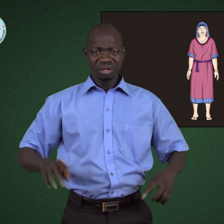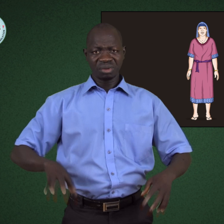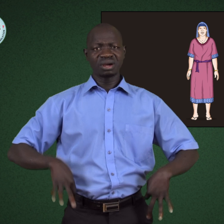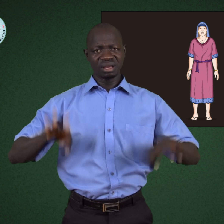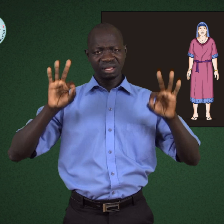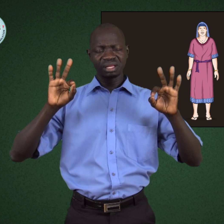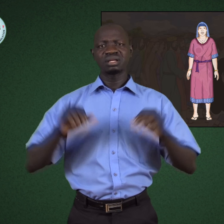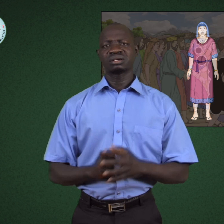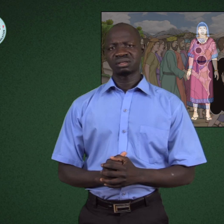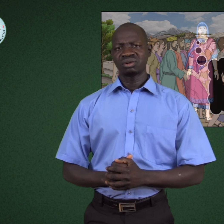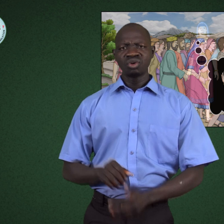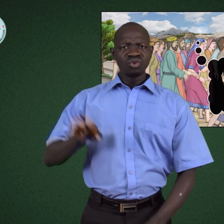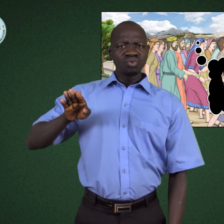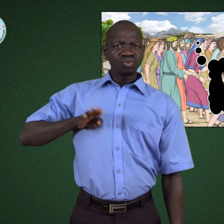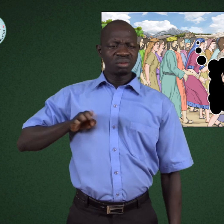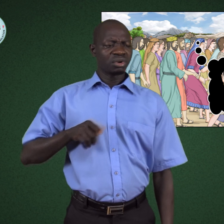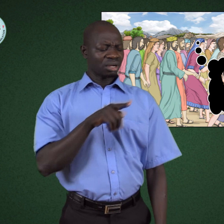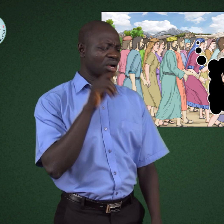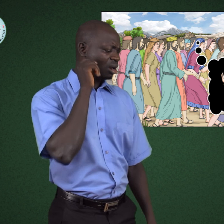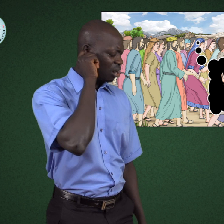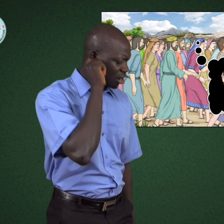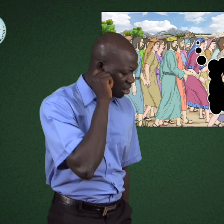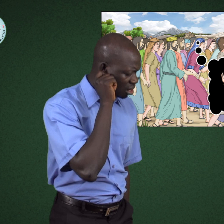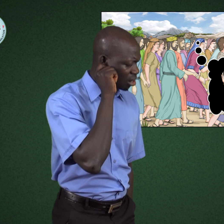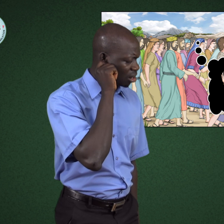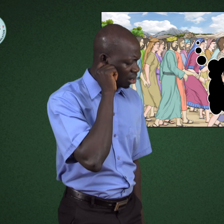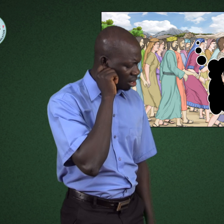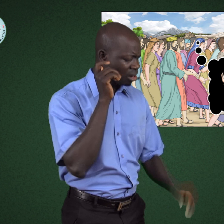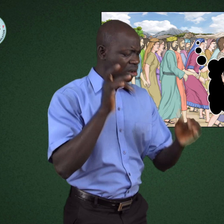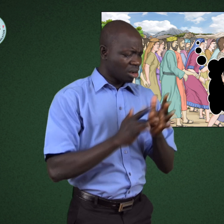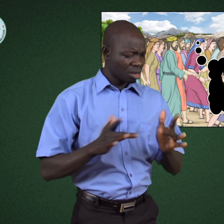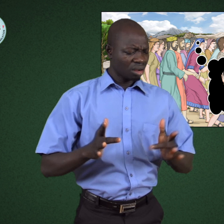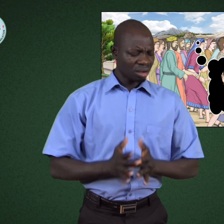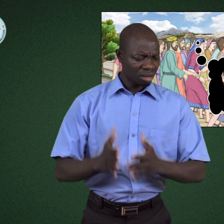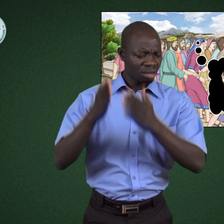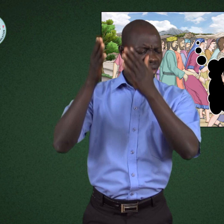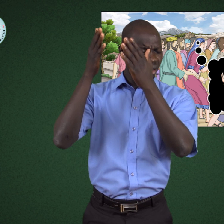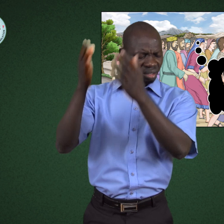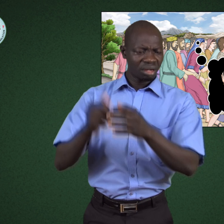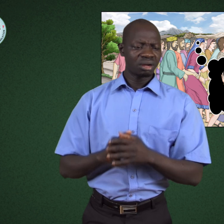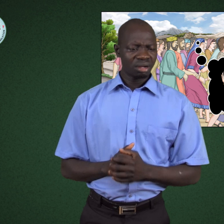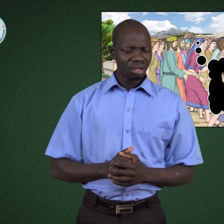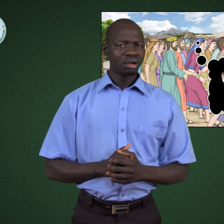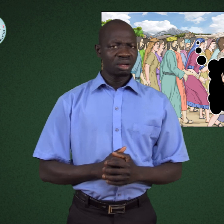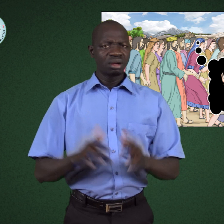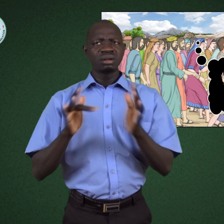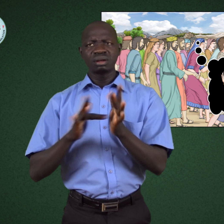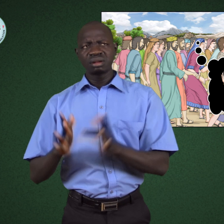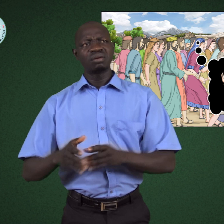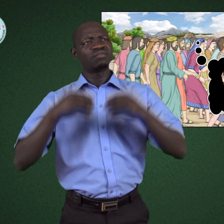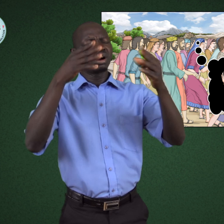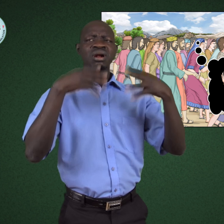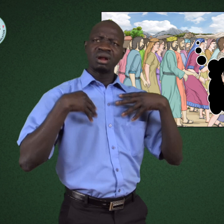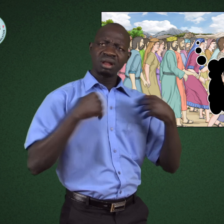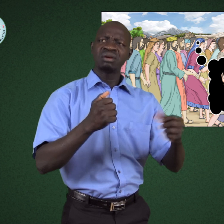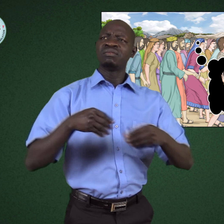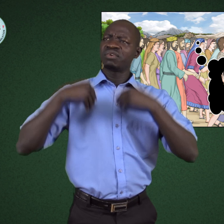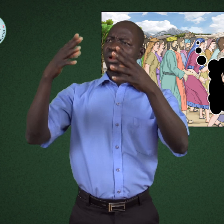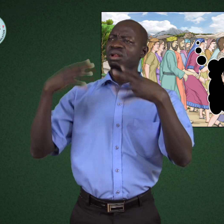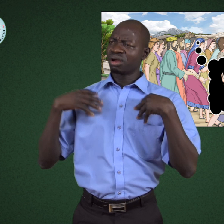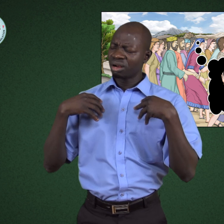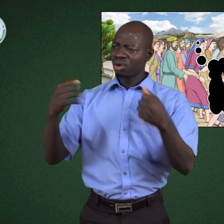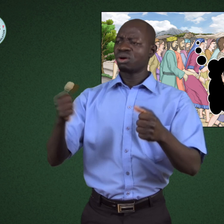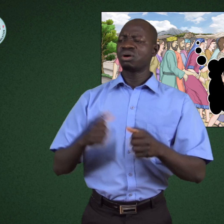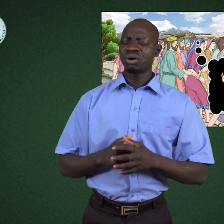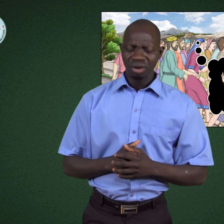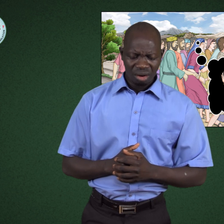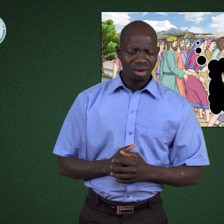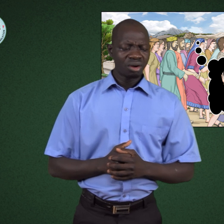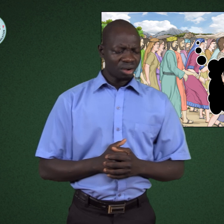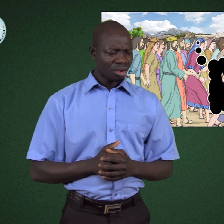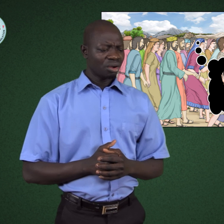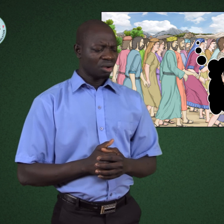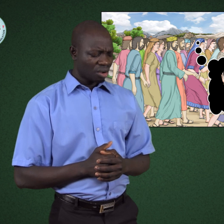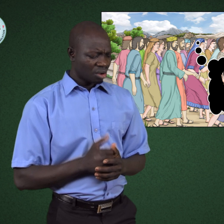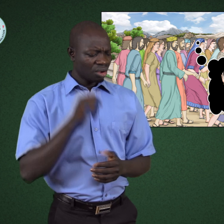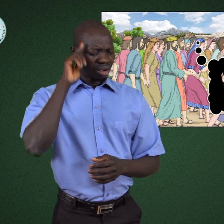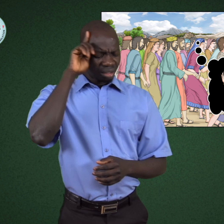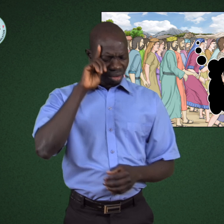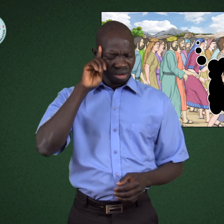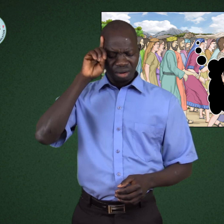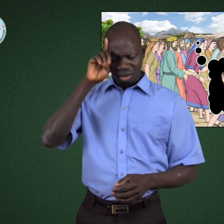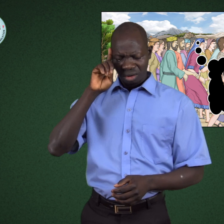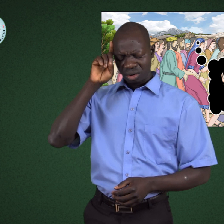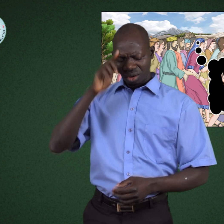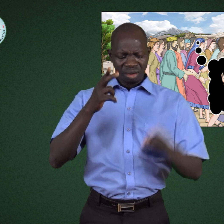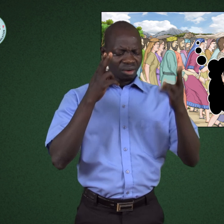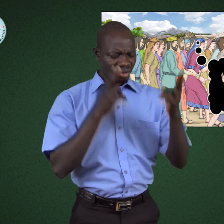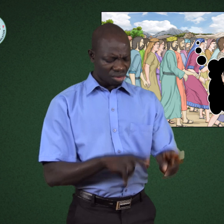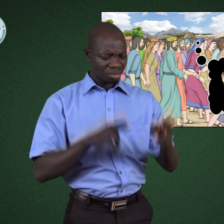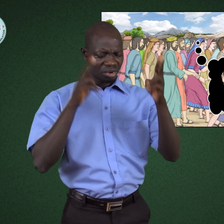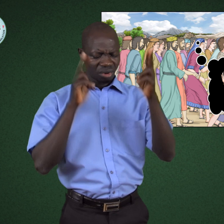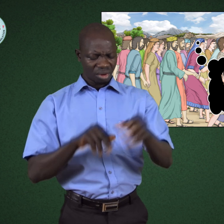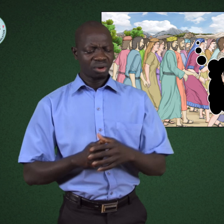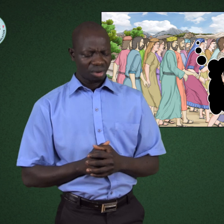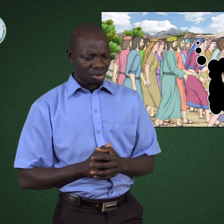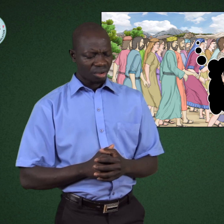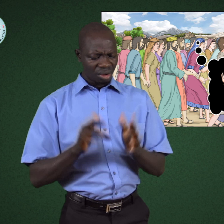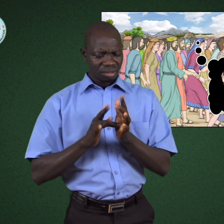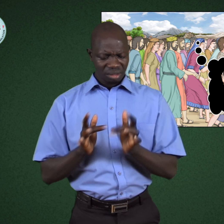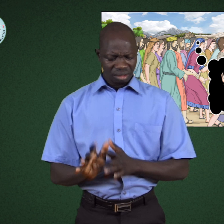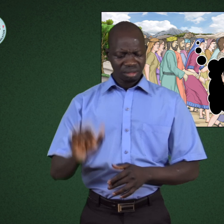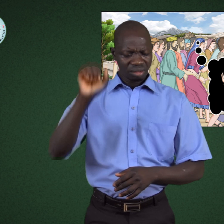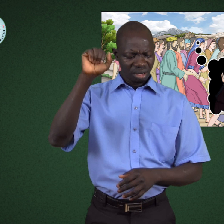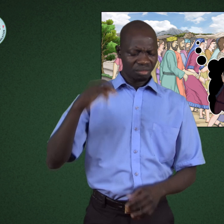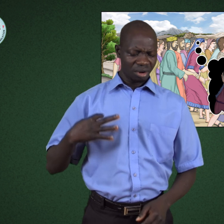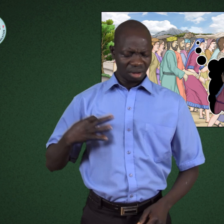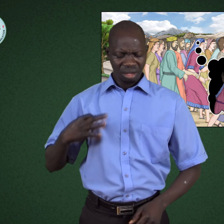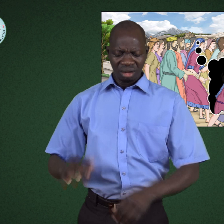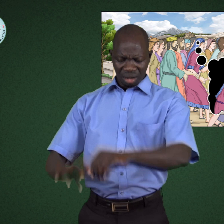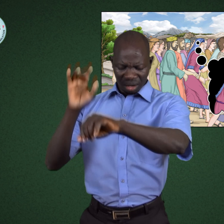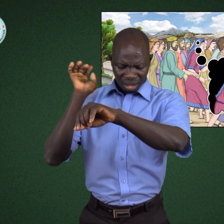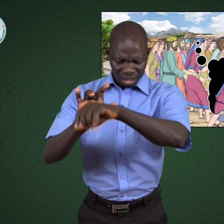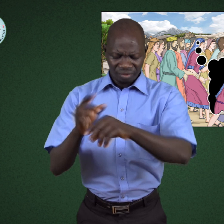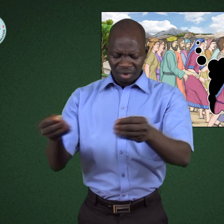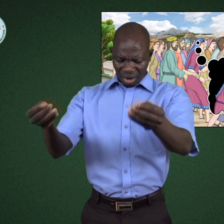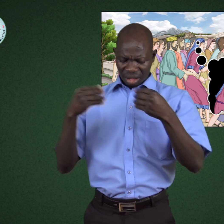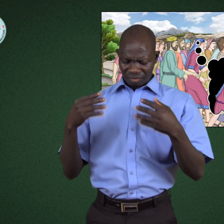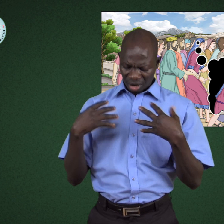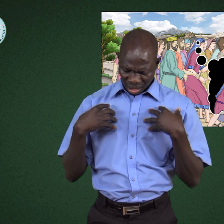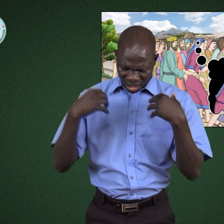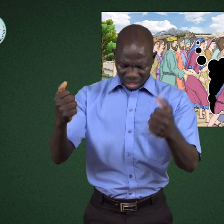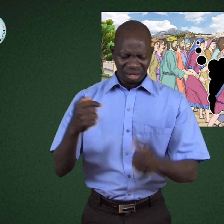When the woman heard about Jesus, she came up through the crowd behind Him and touched His cloak.